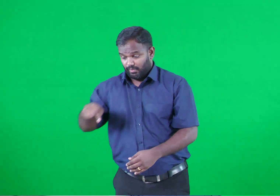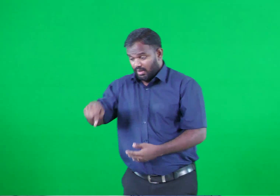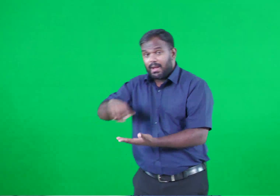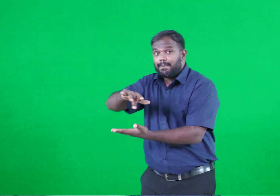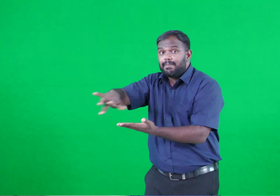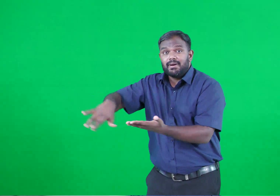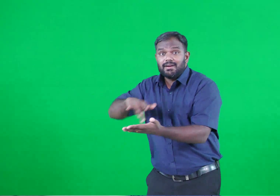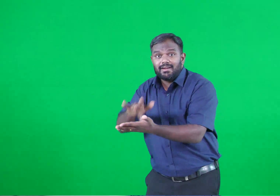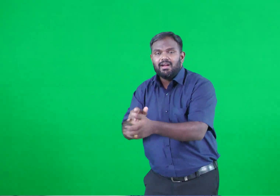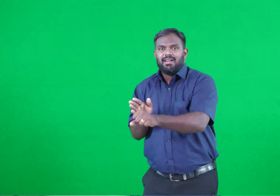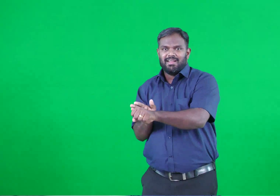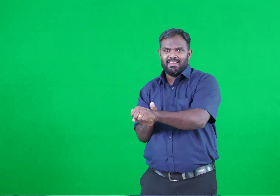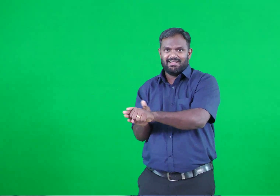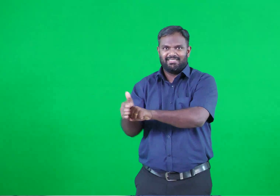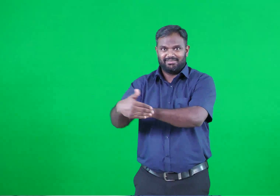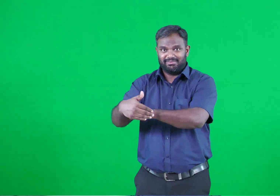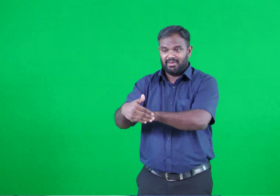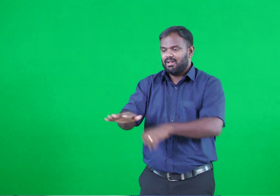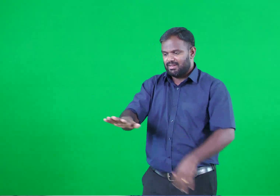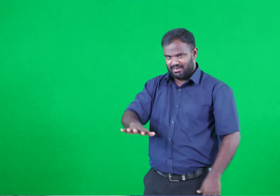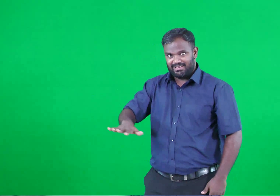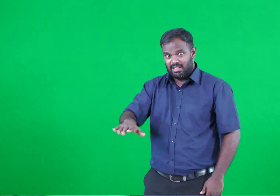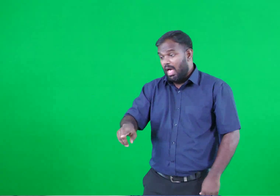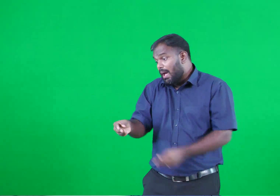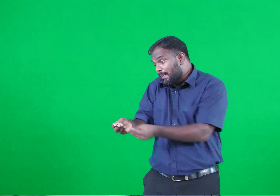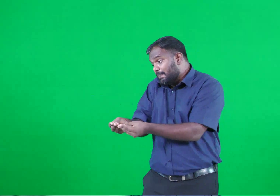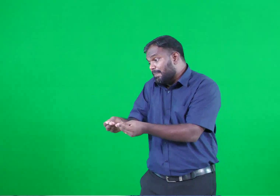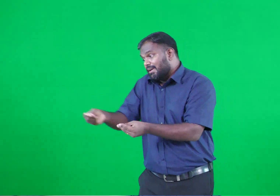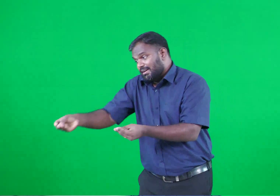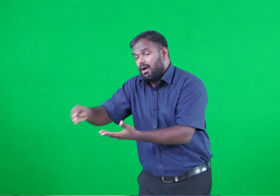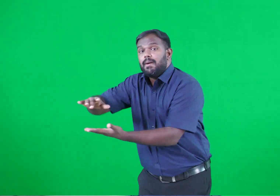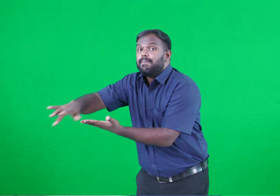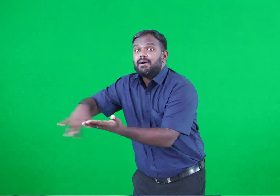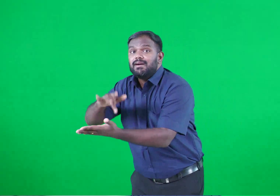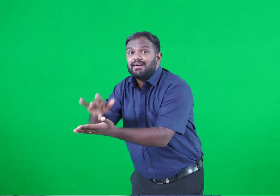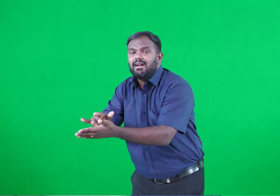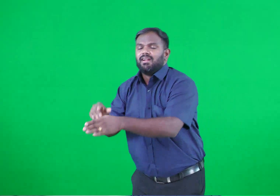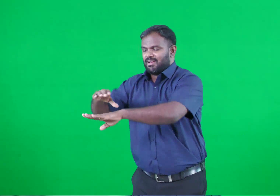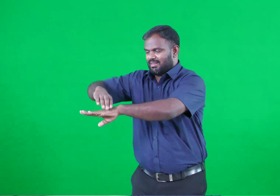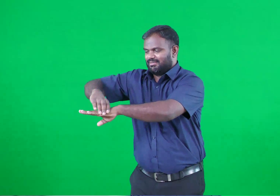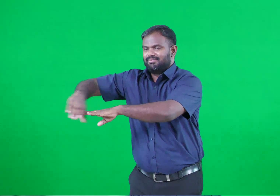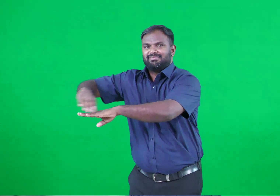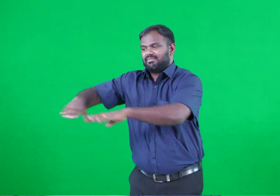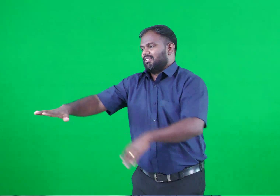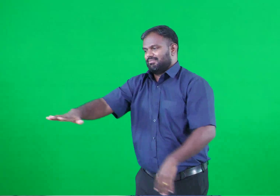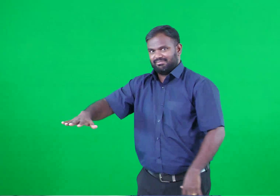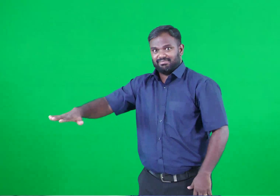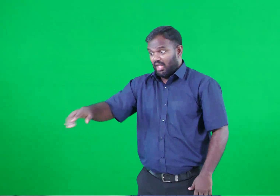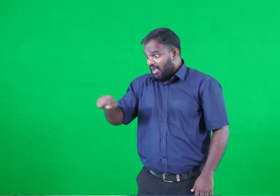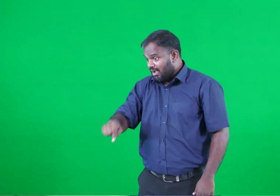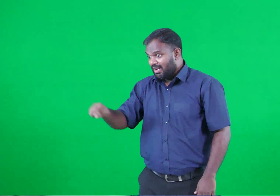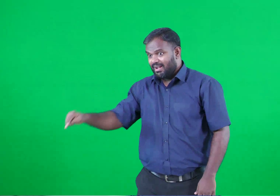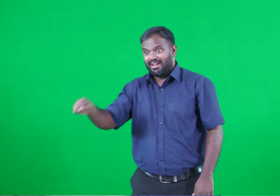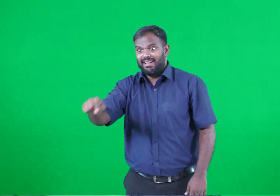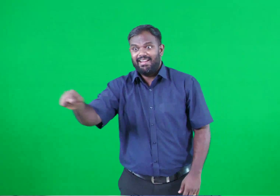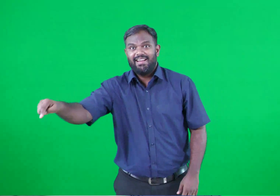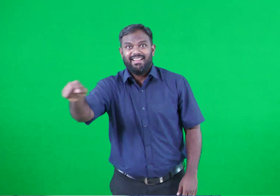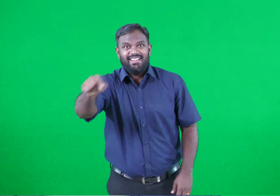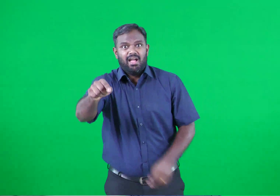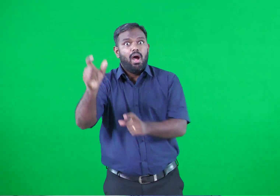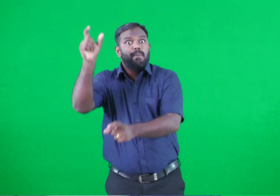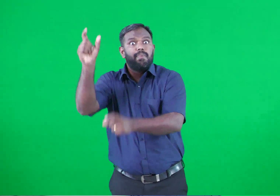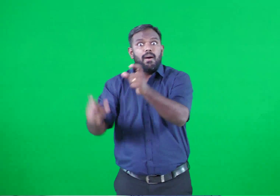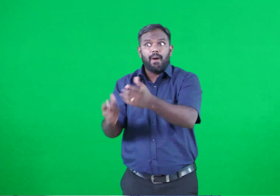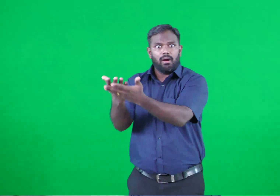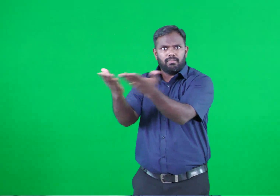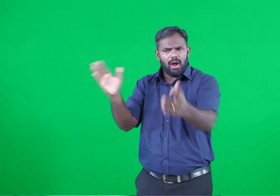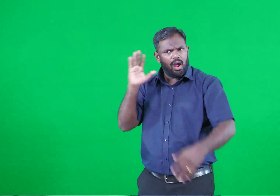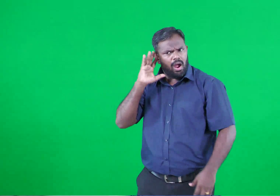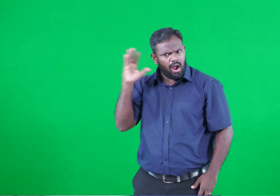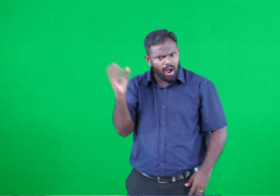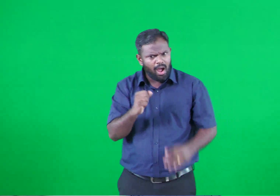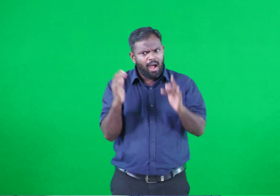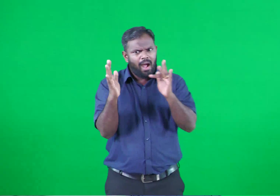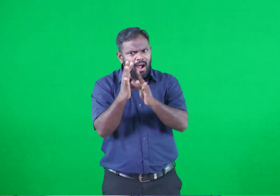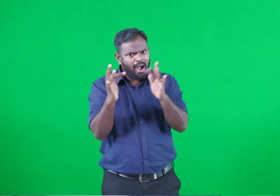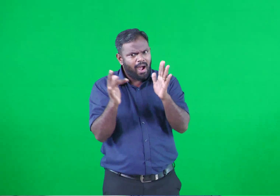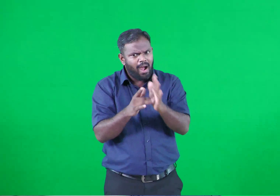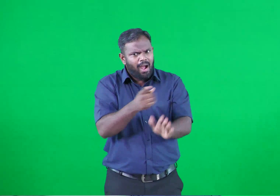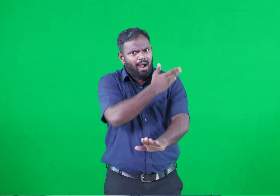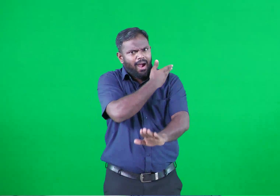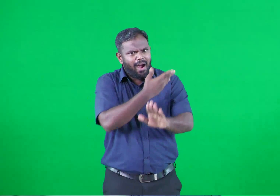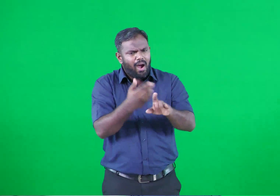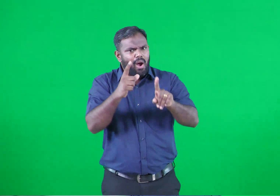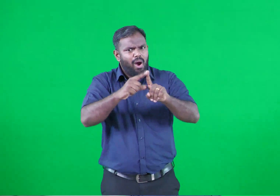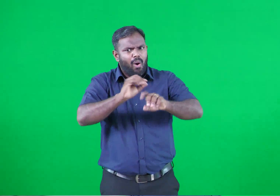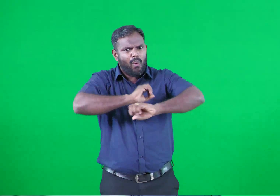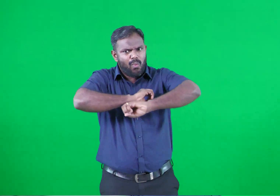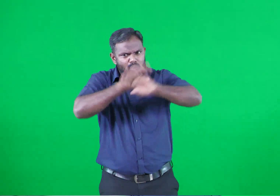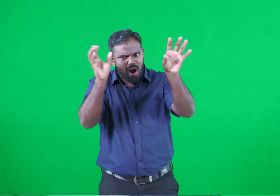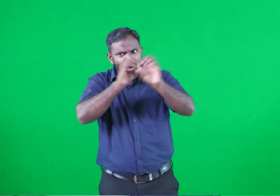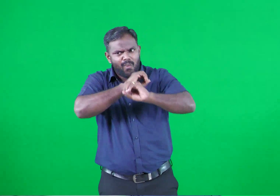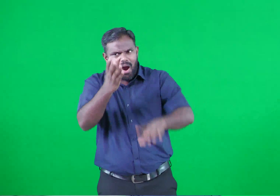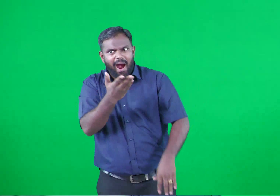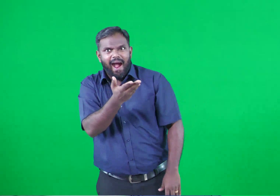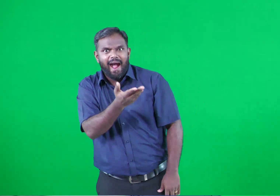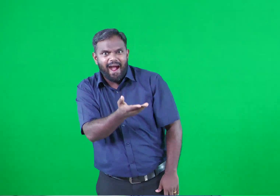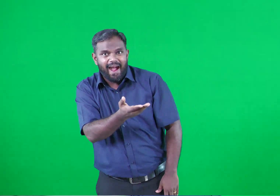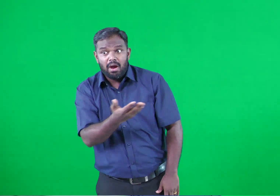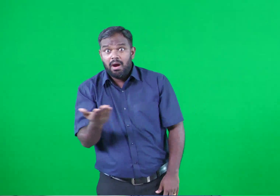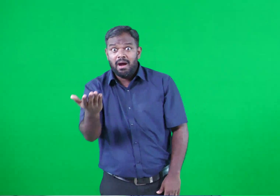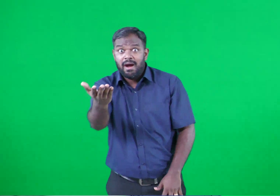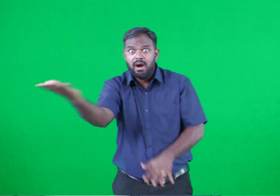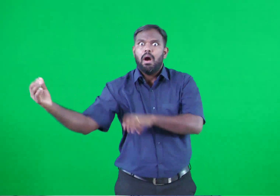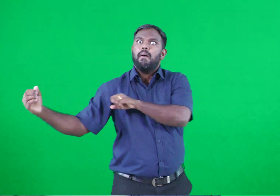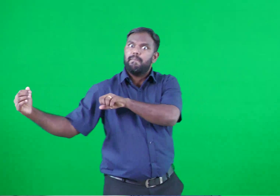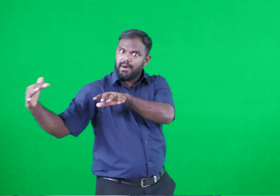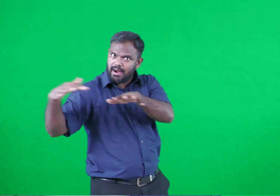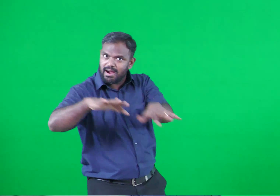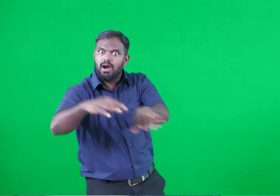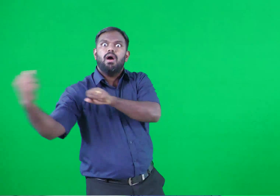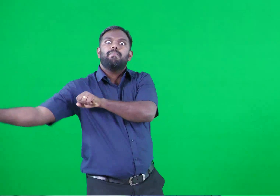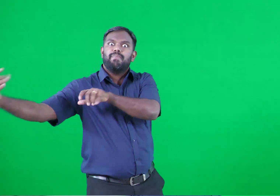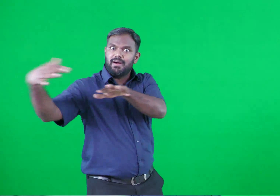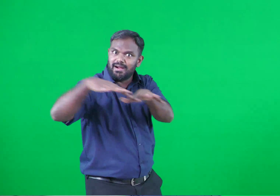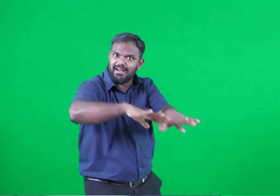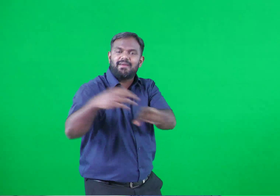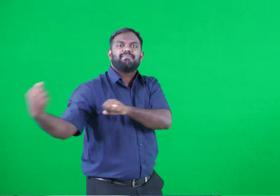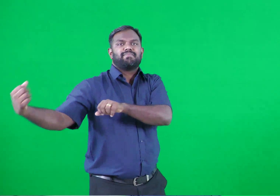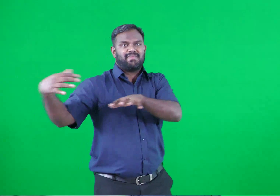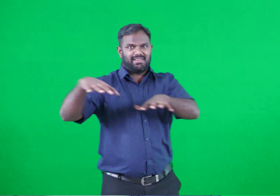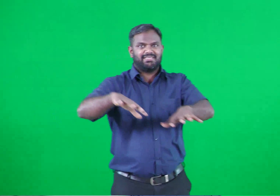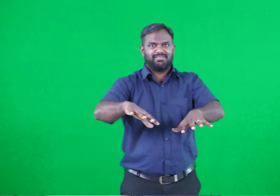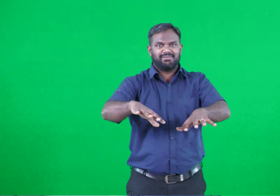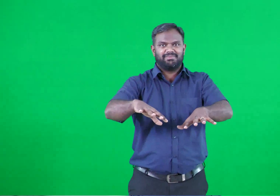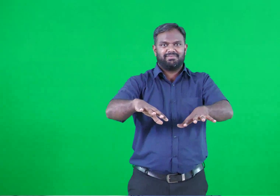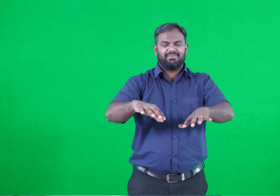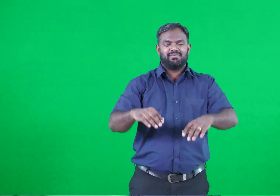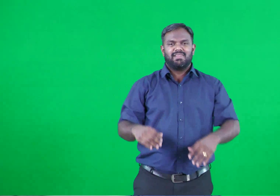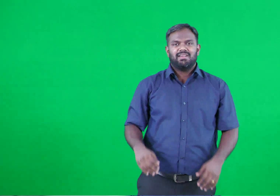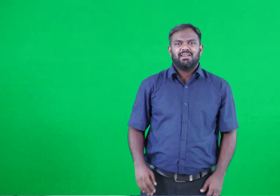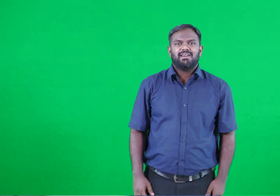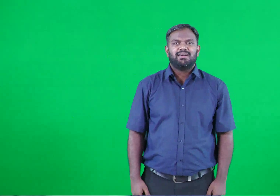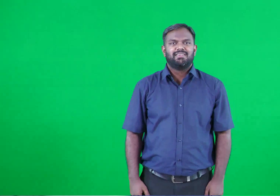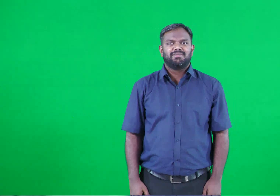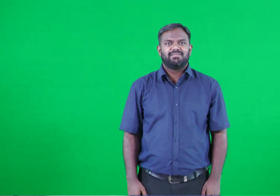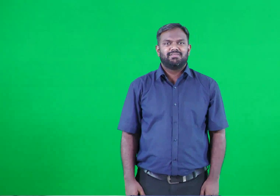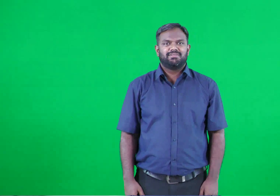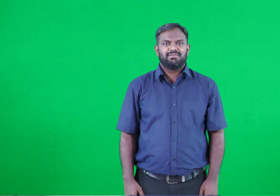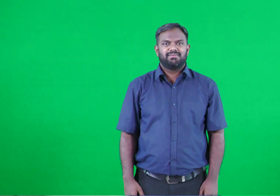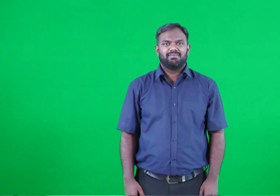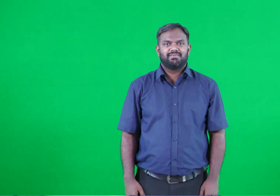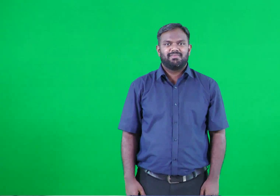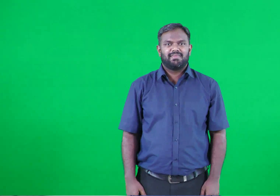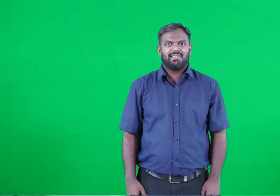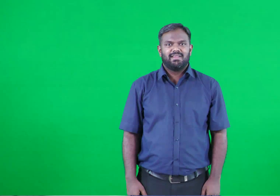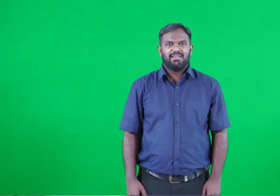The large crowd came to Him when they heard what great things He was doing.